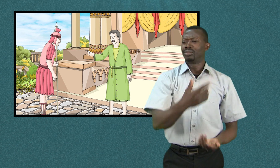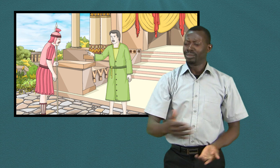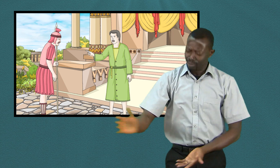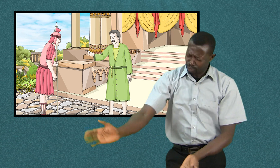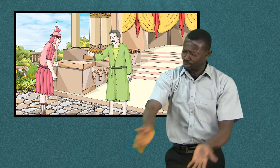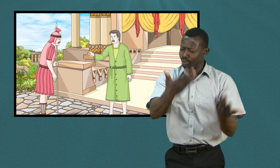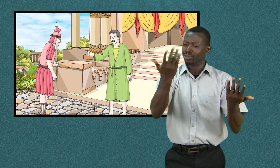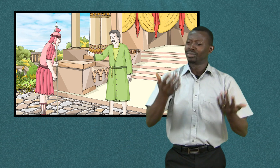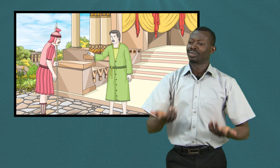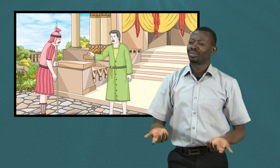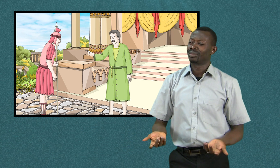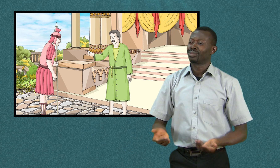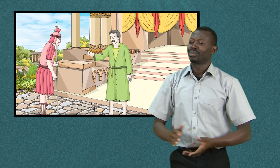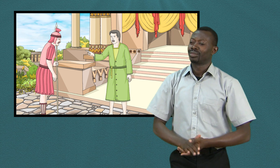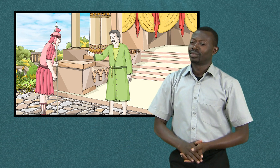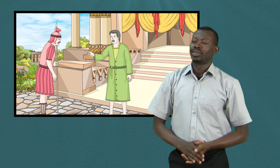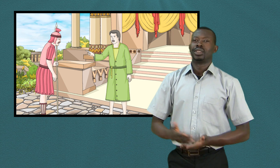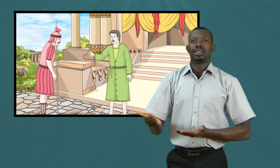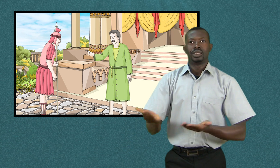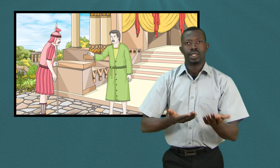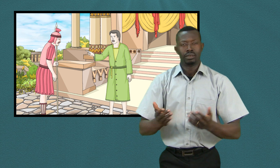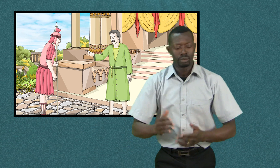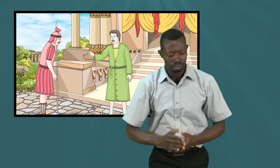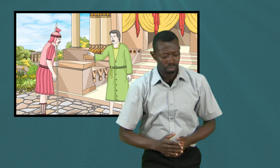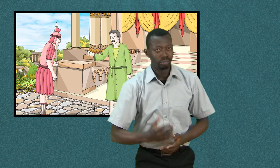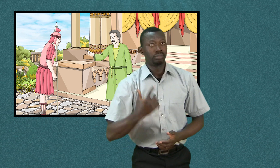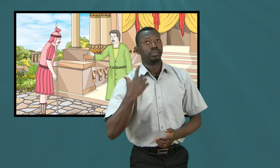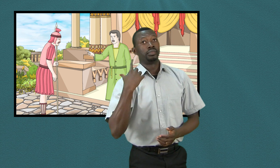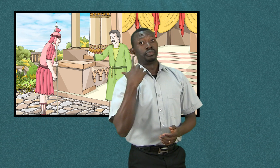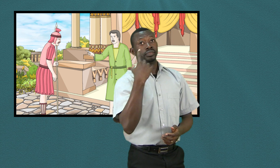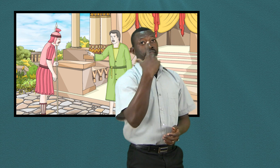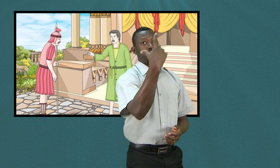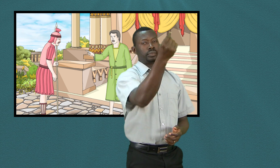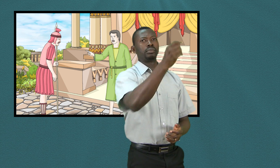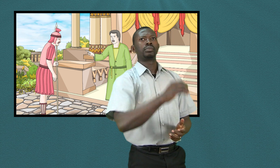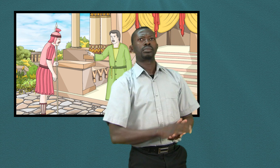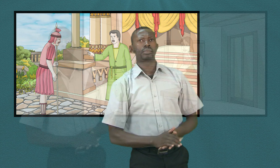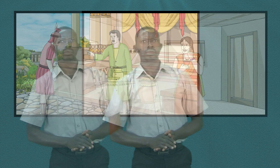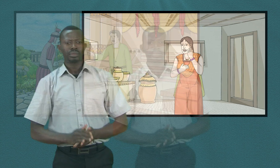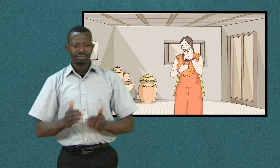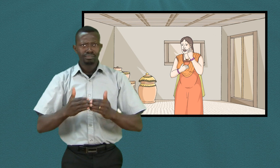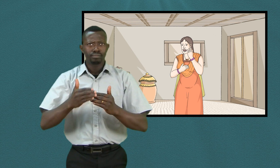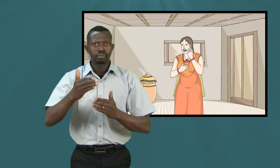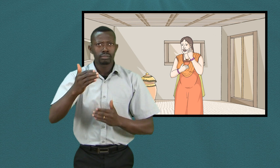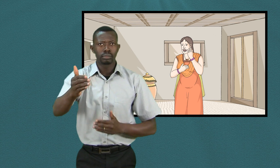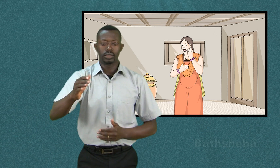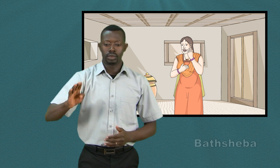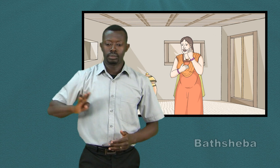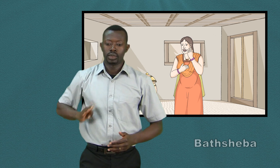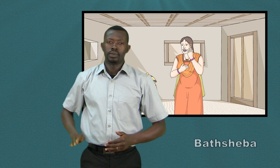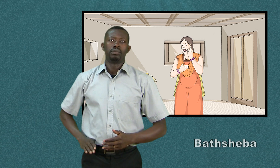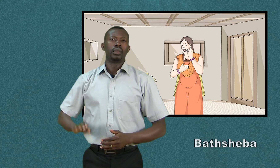Encourage him with these words.”